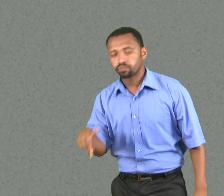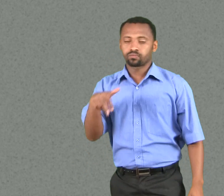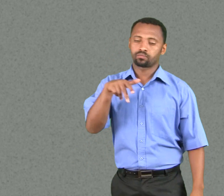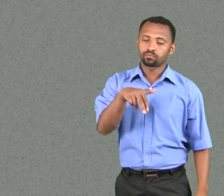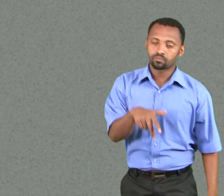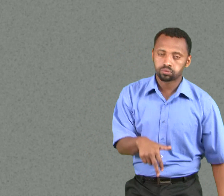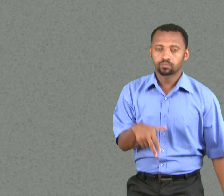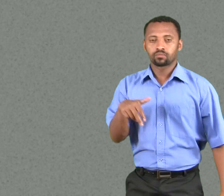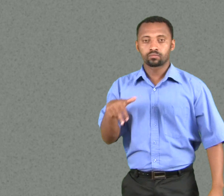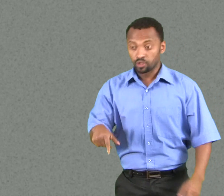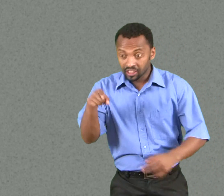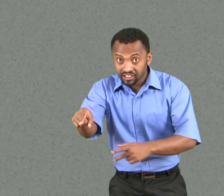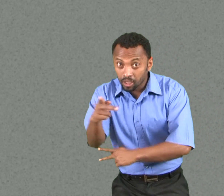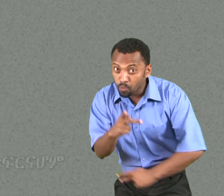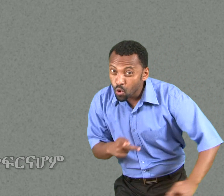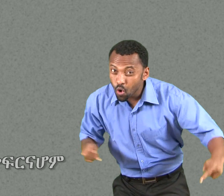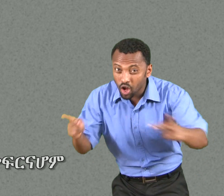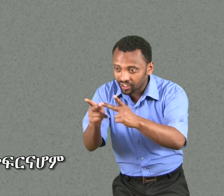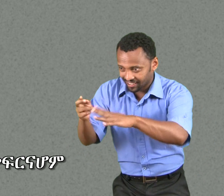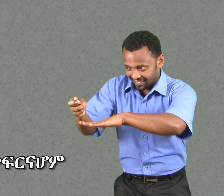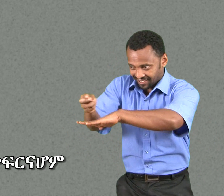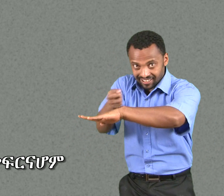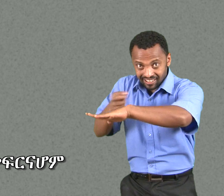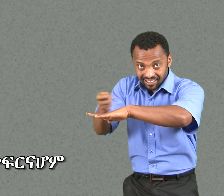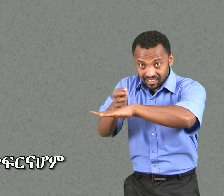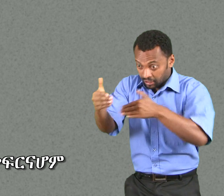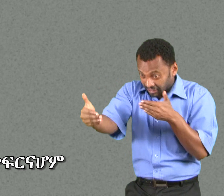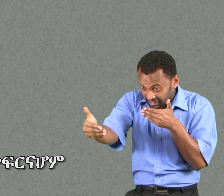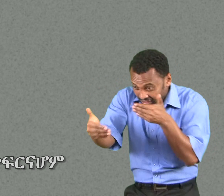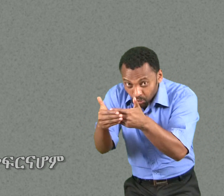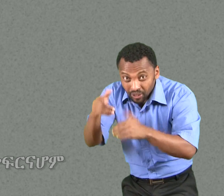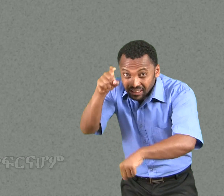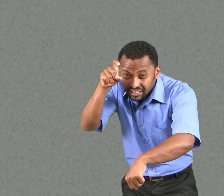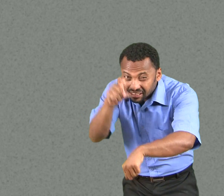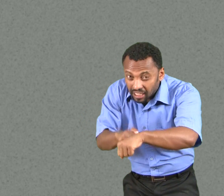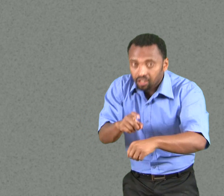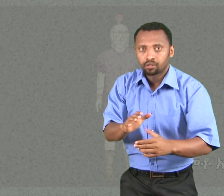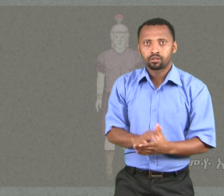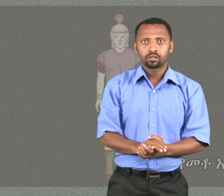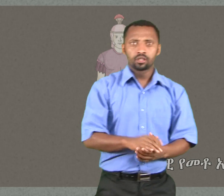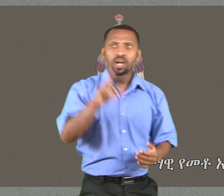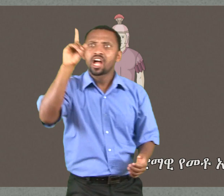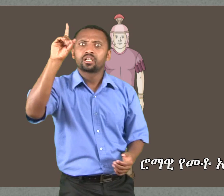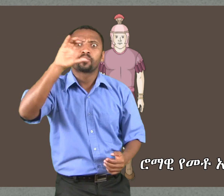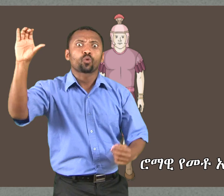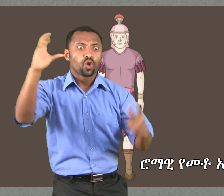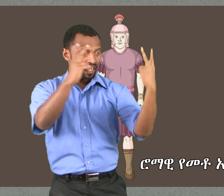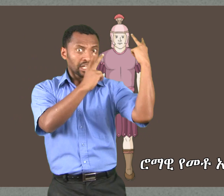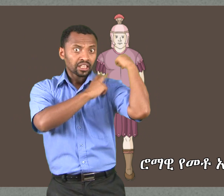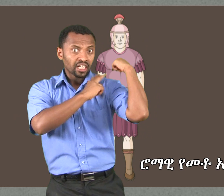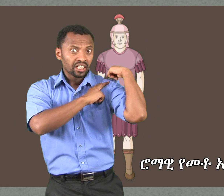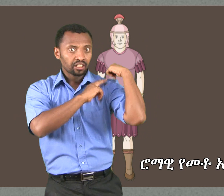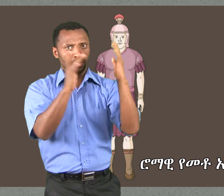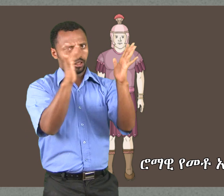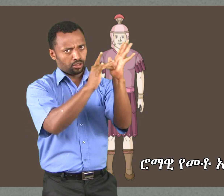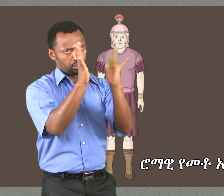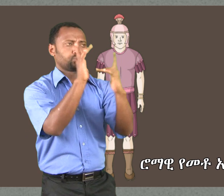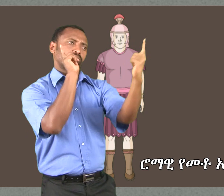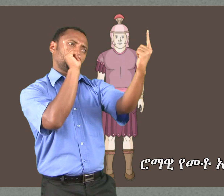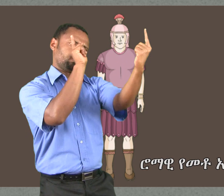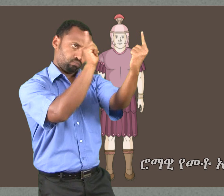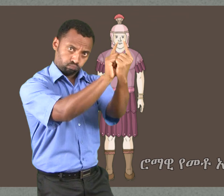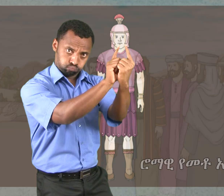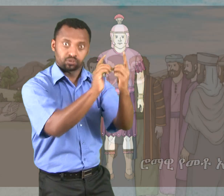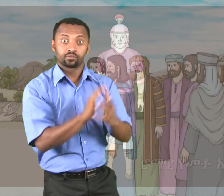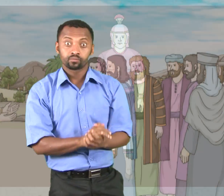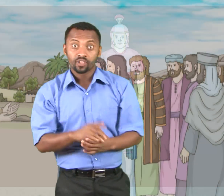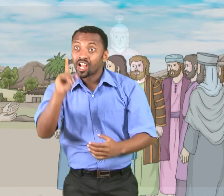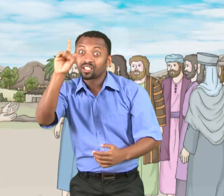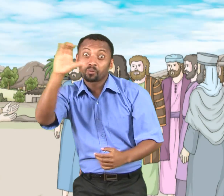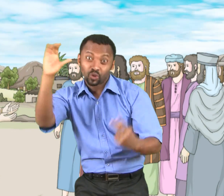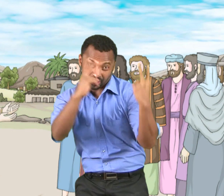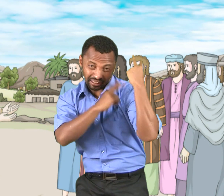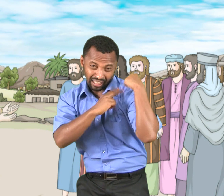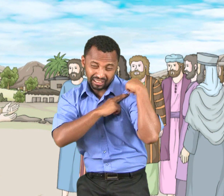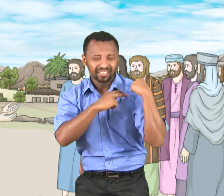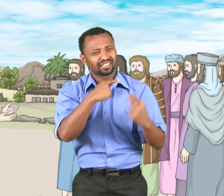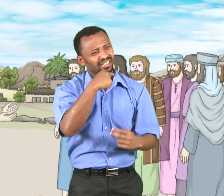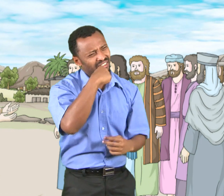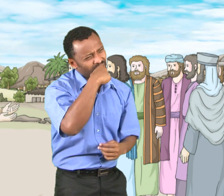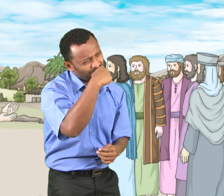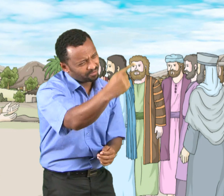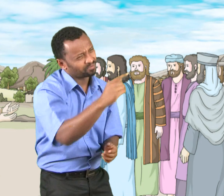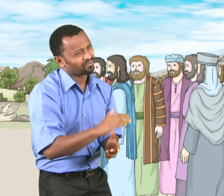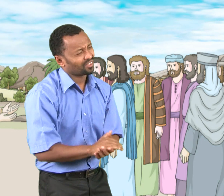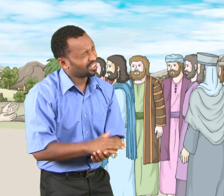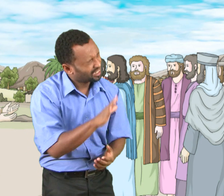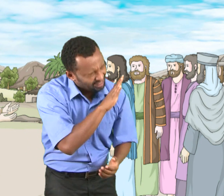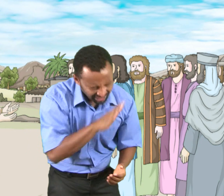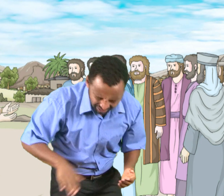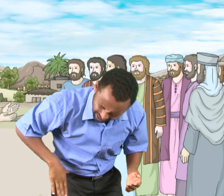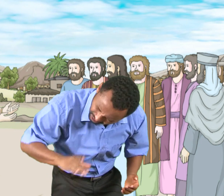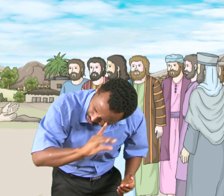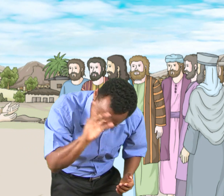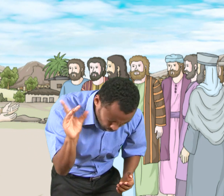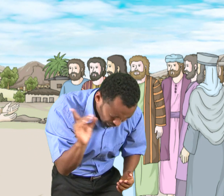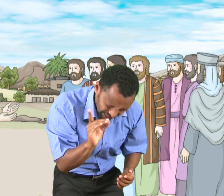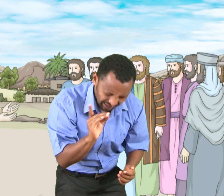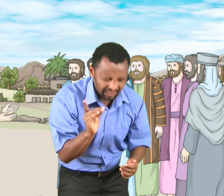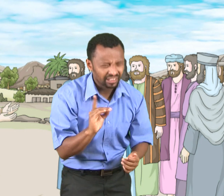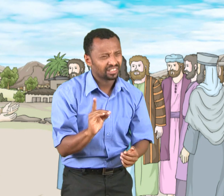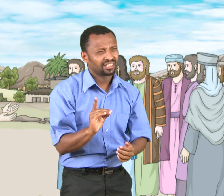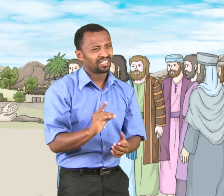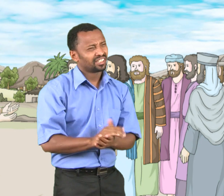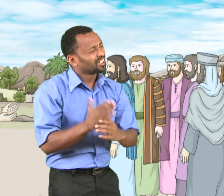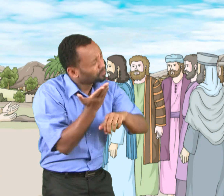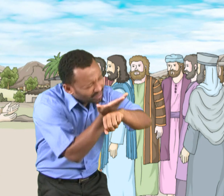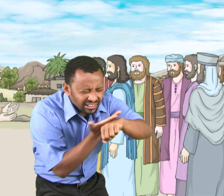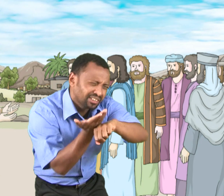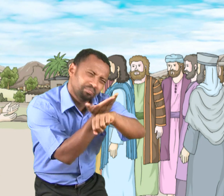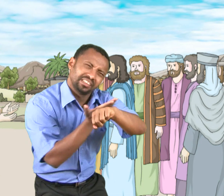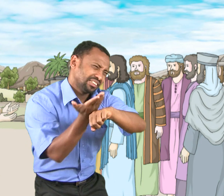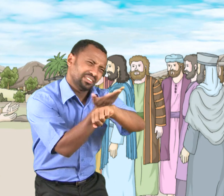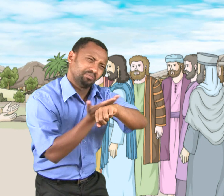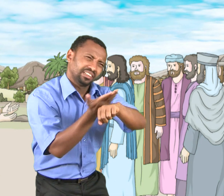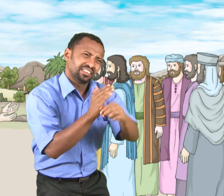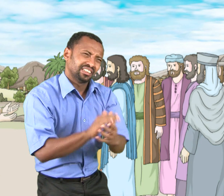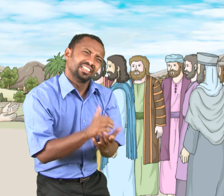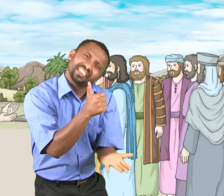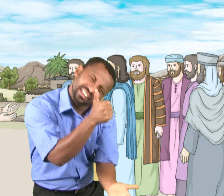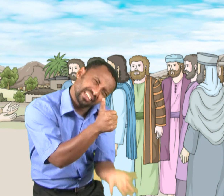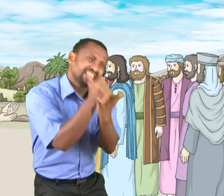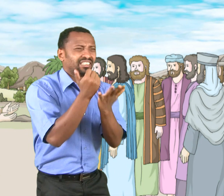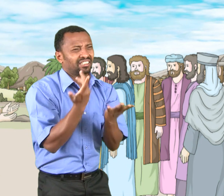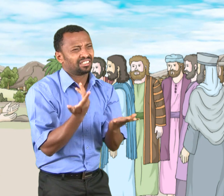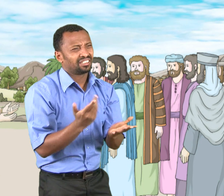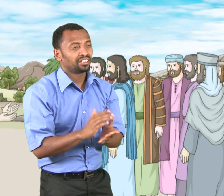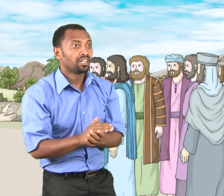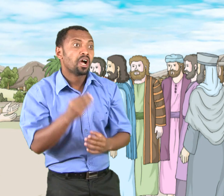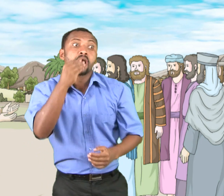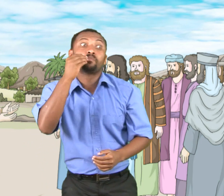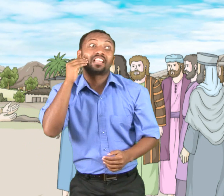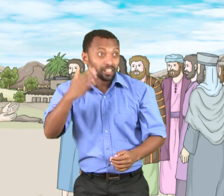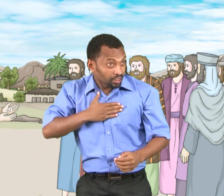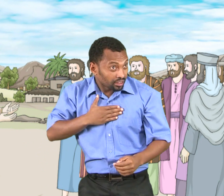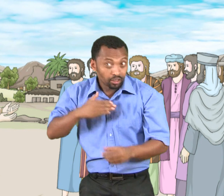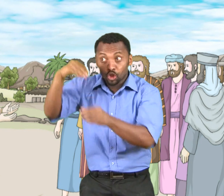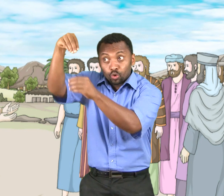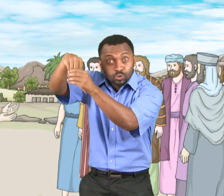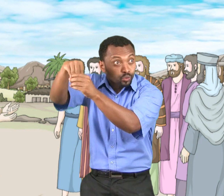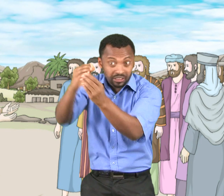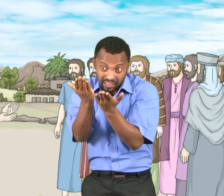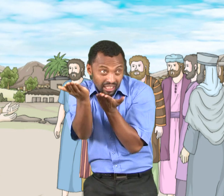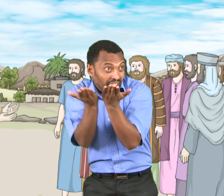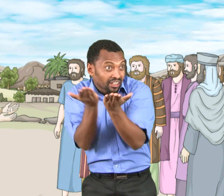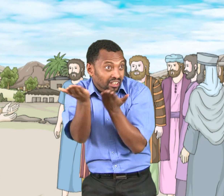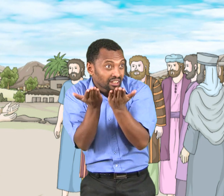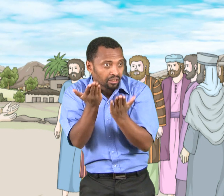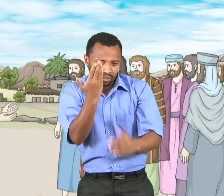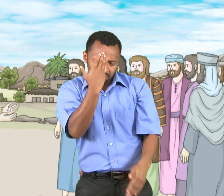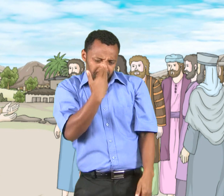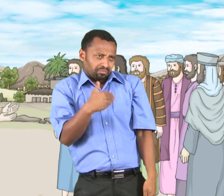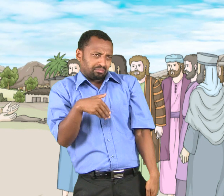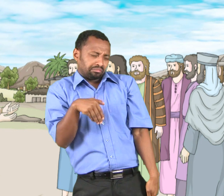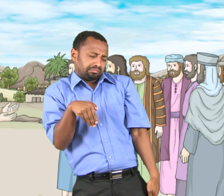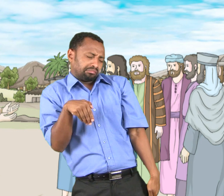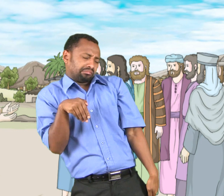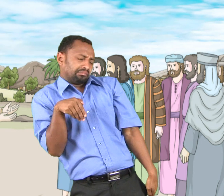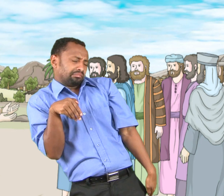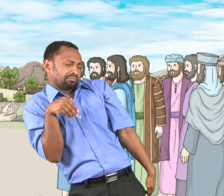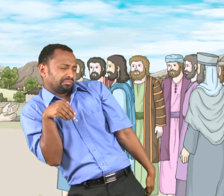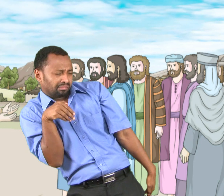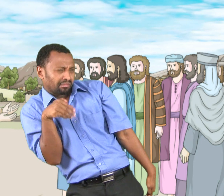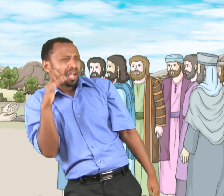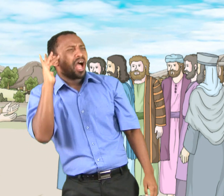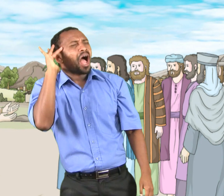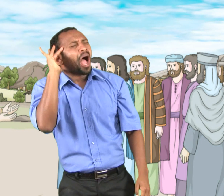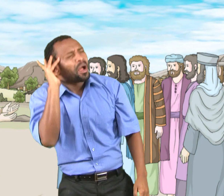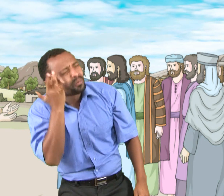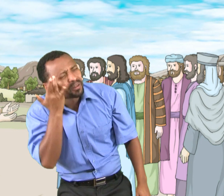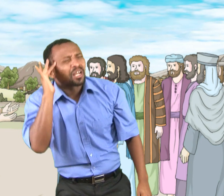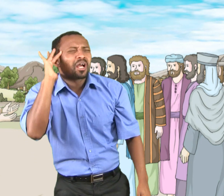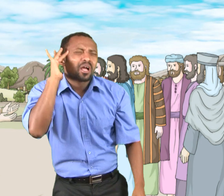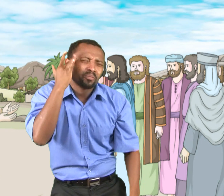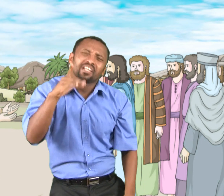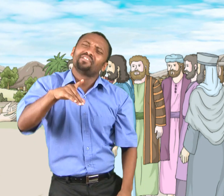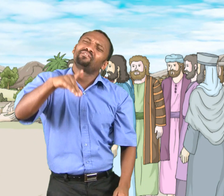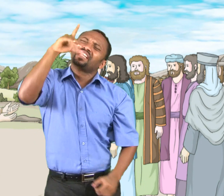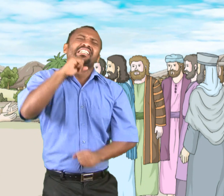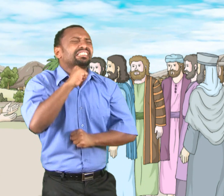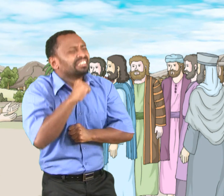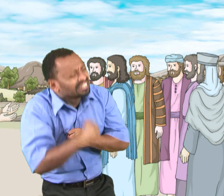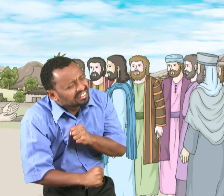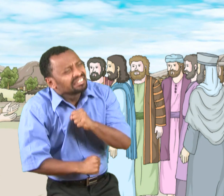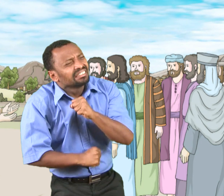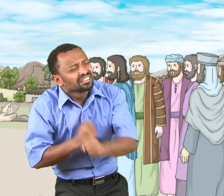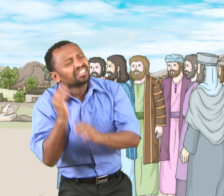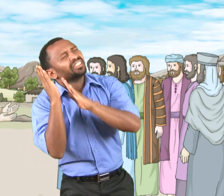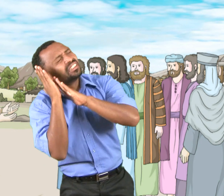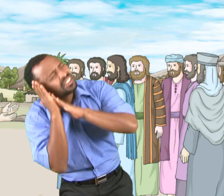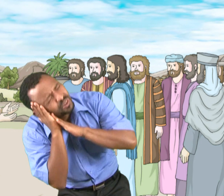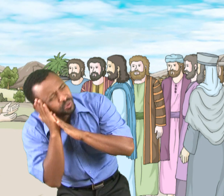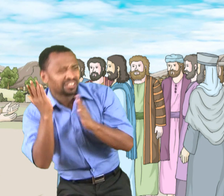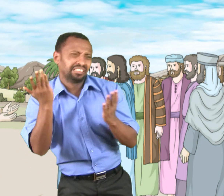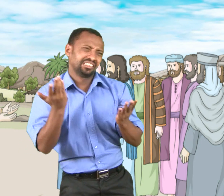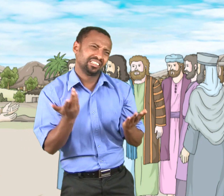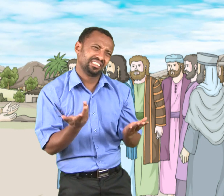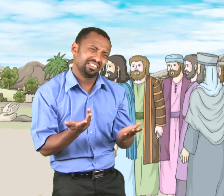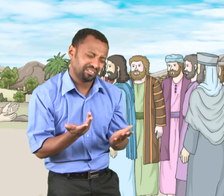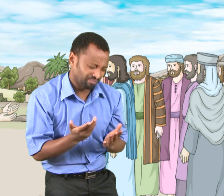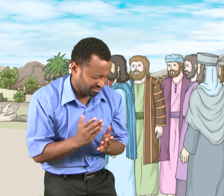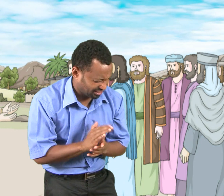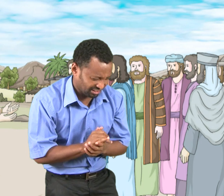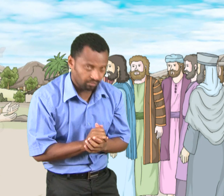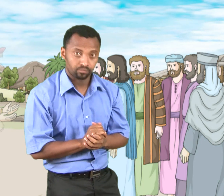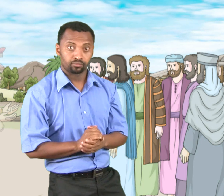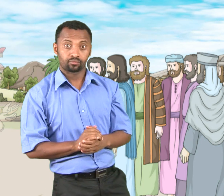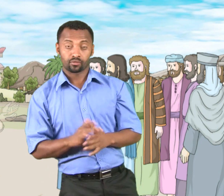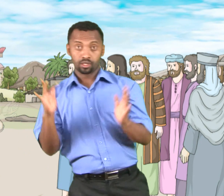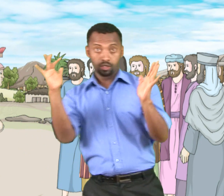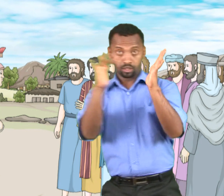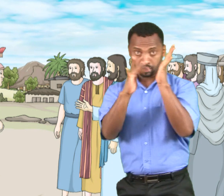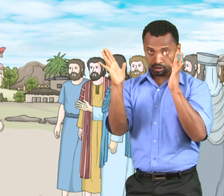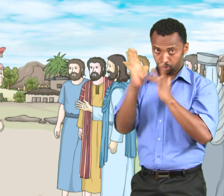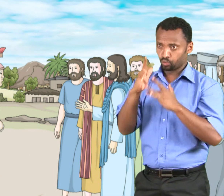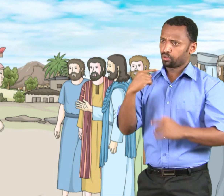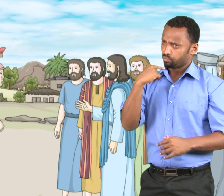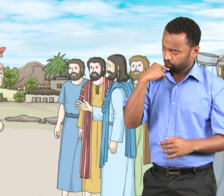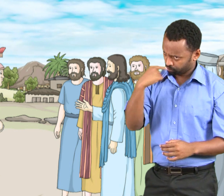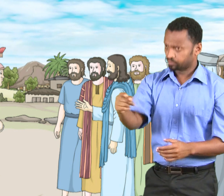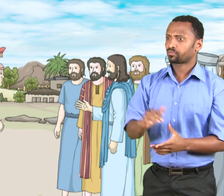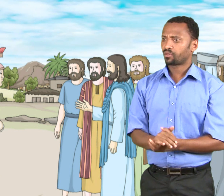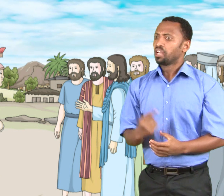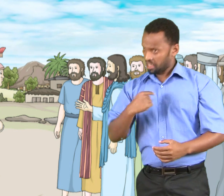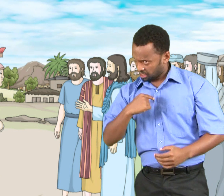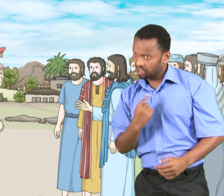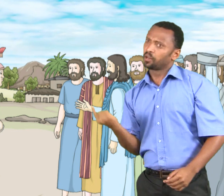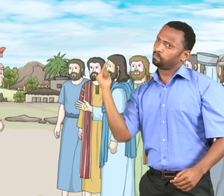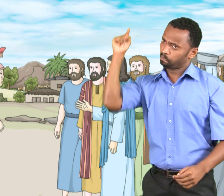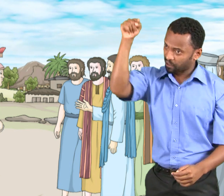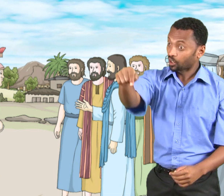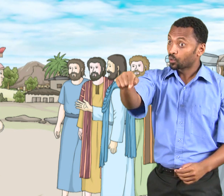When Jesus had entered Capernaum, a centurion came and pleaded with Him, “Lord, my servant lies at home, paralyzed and in terrible agony.”